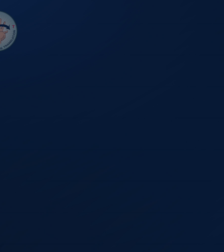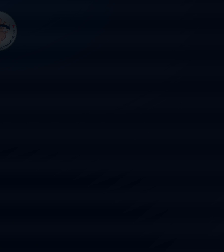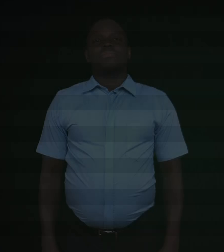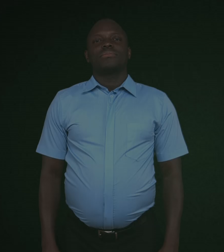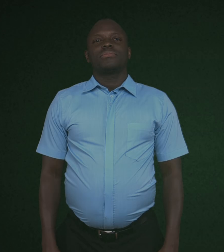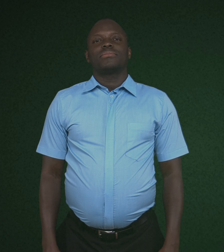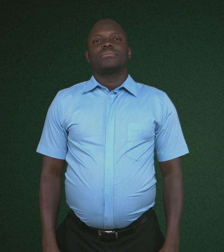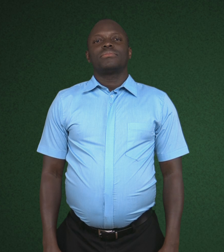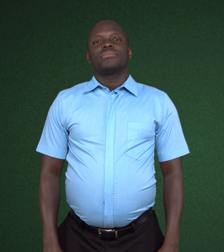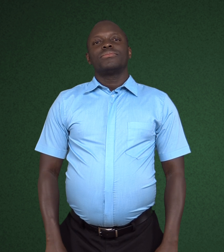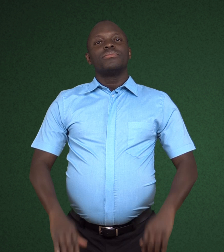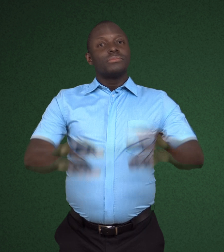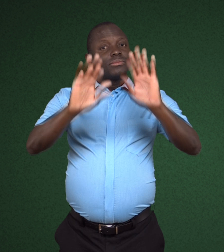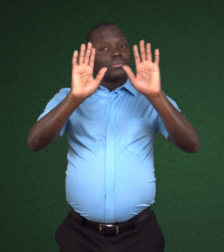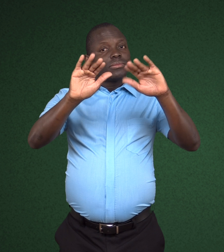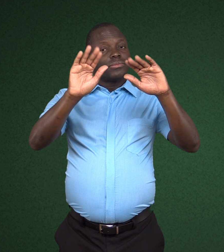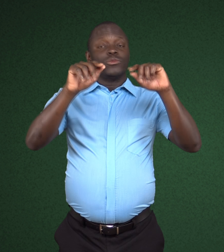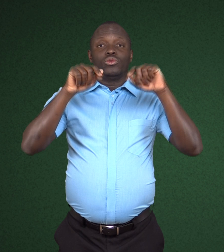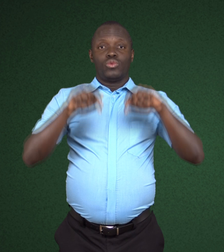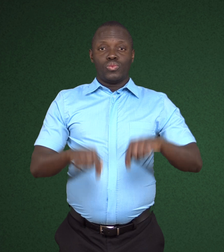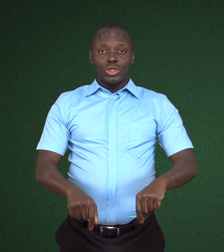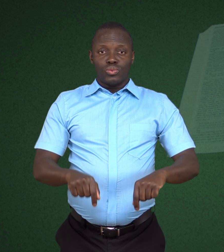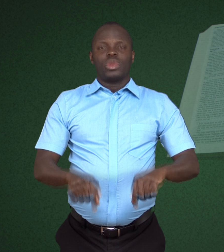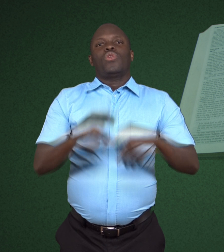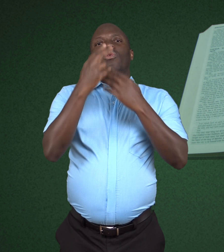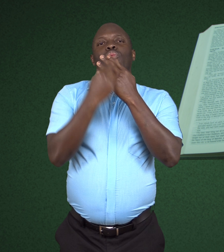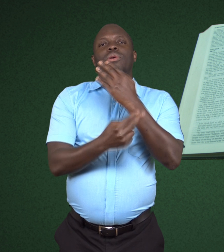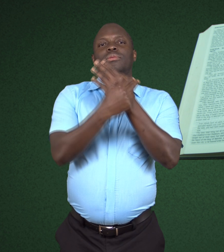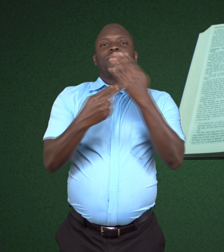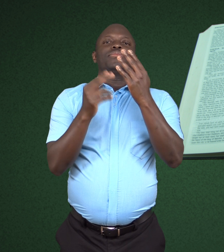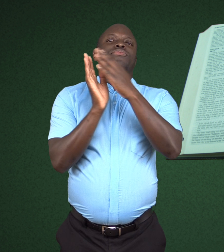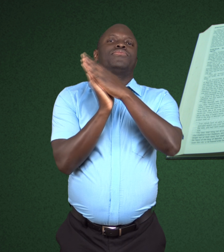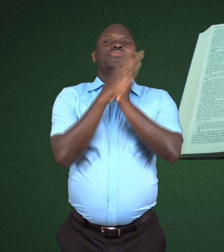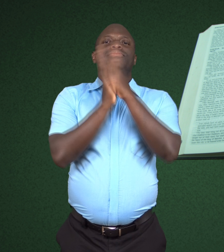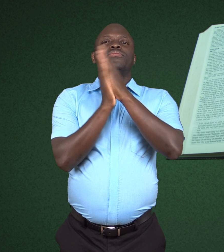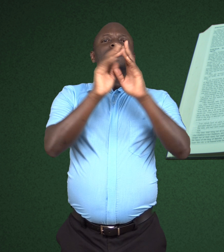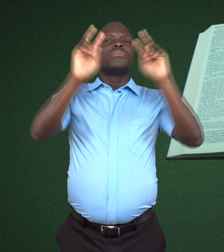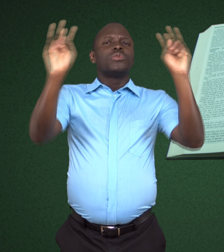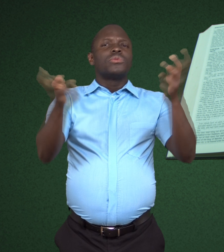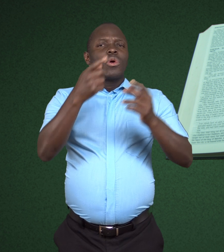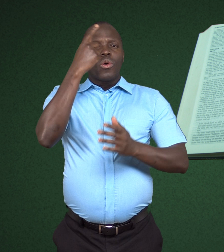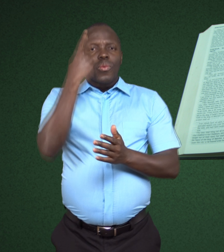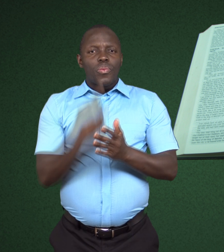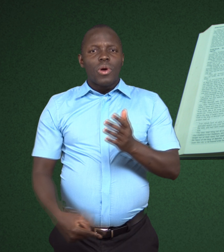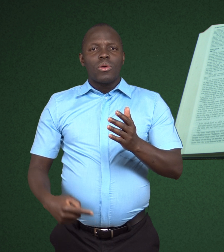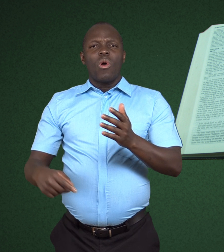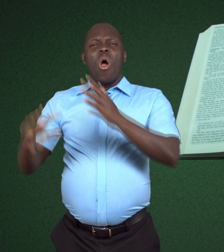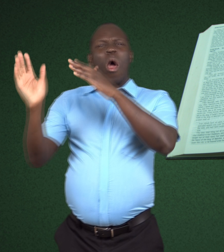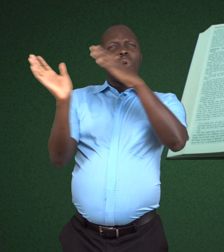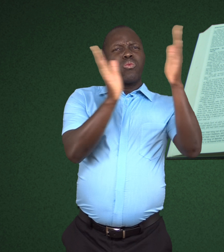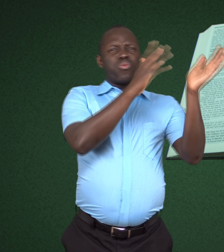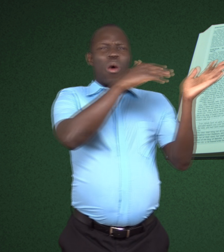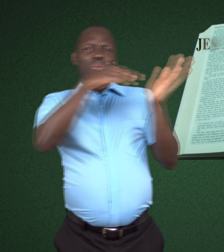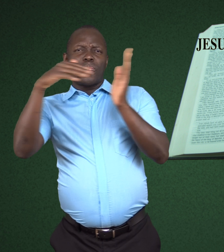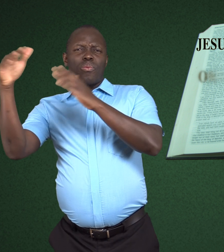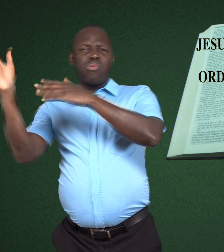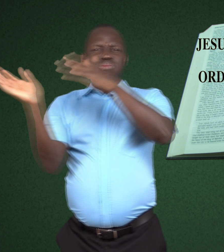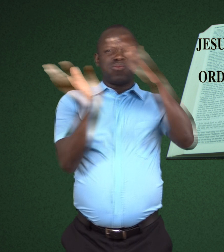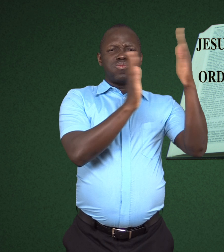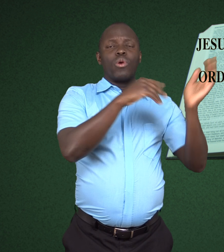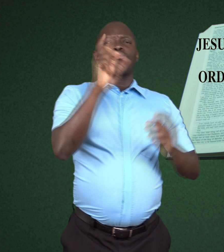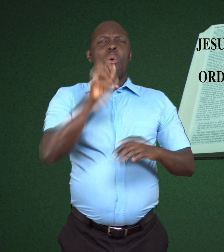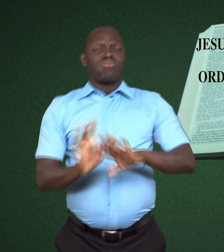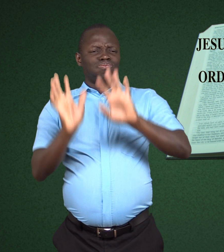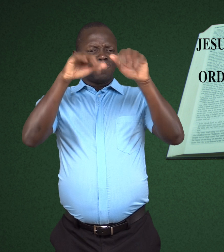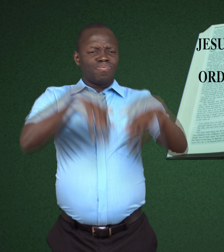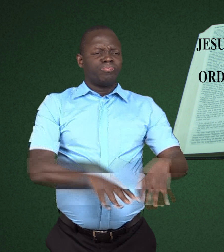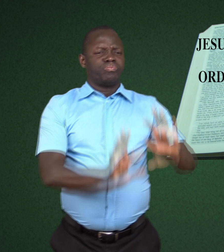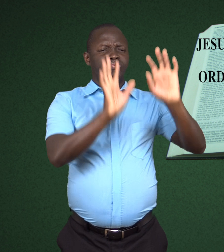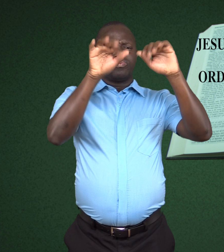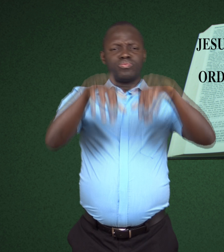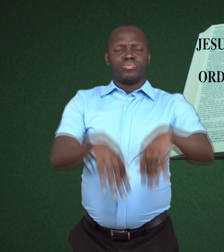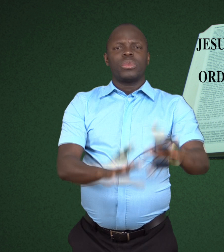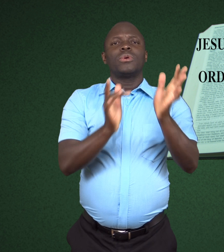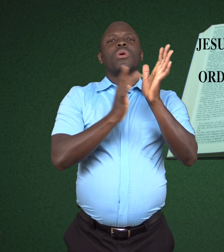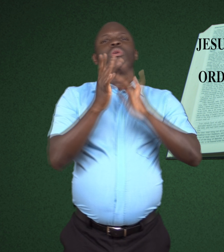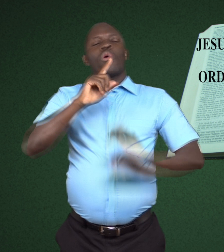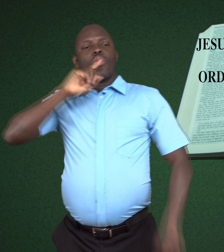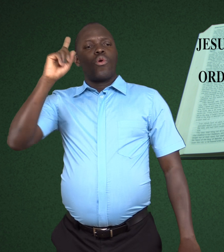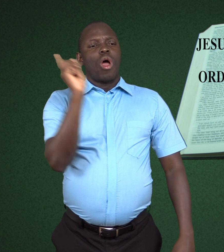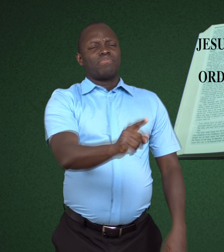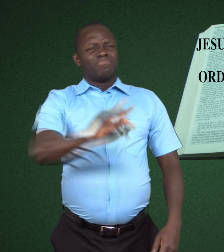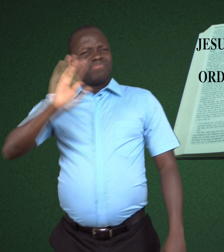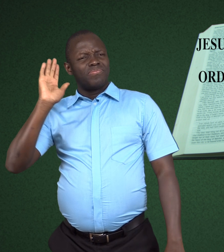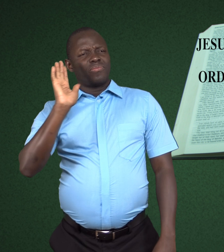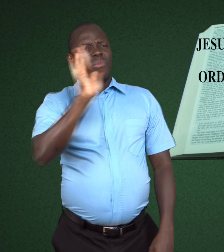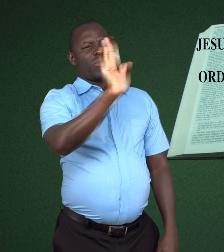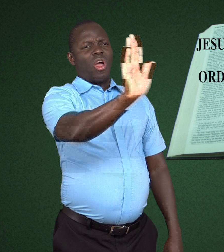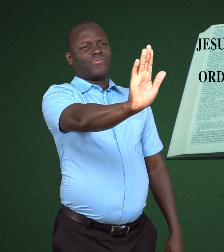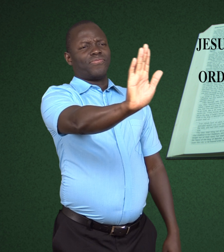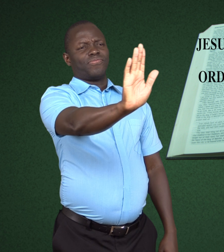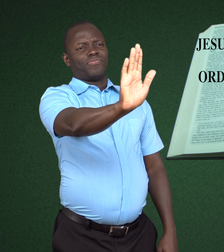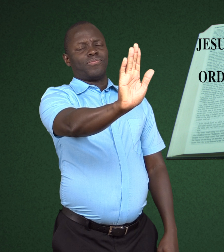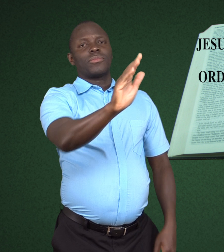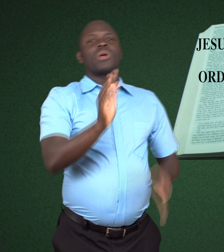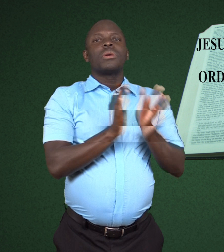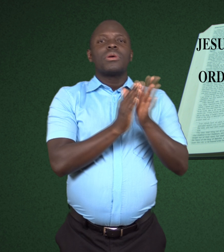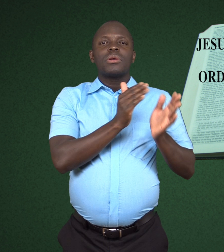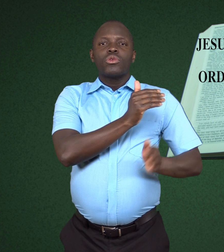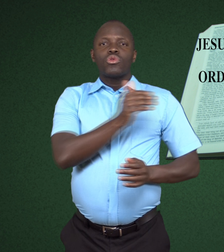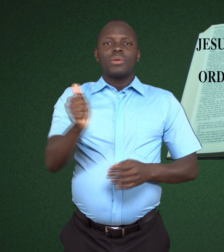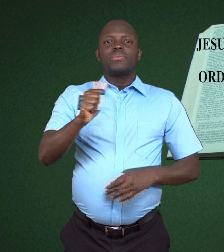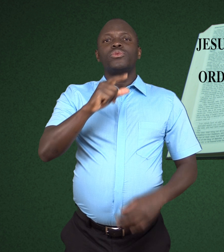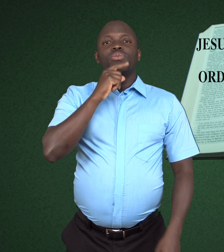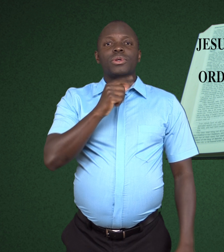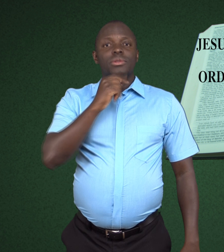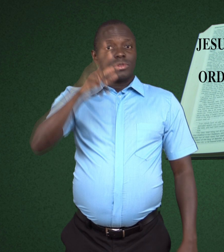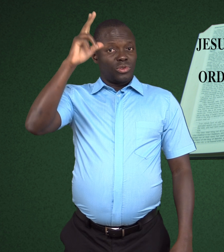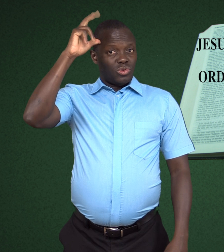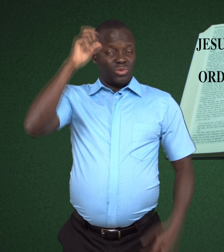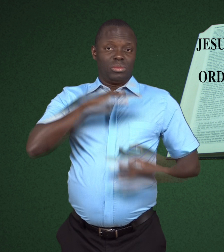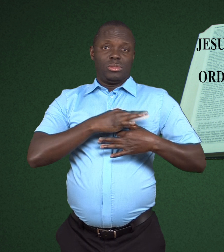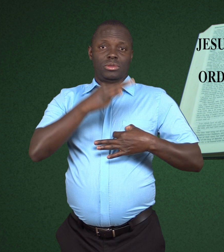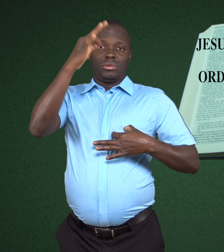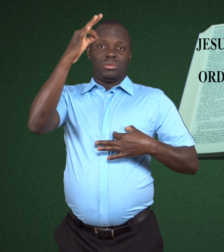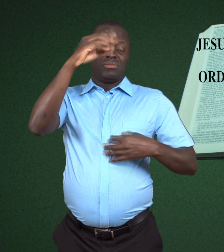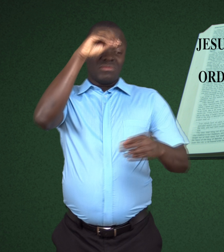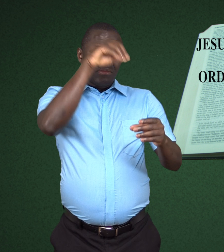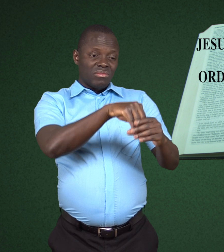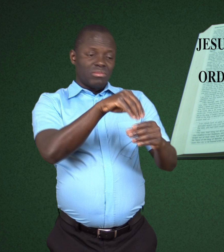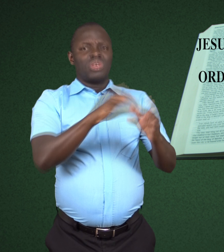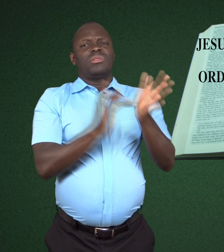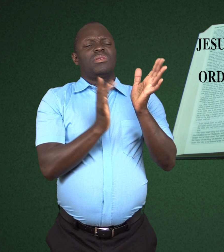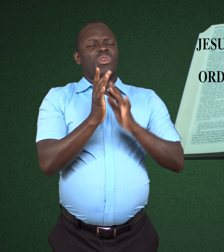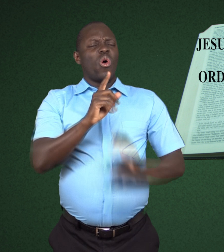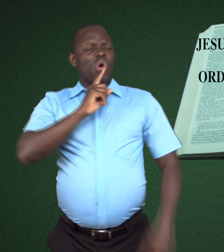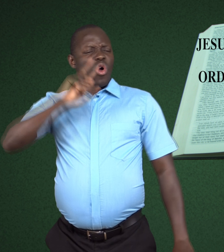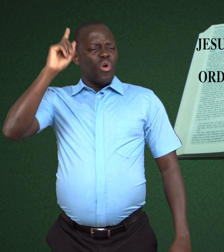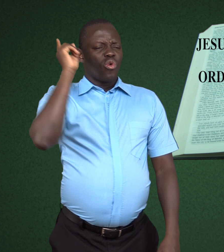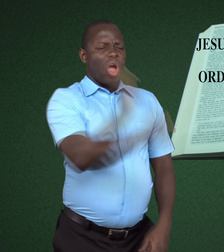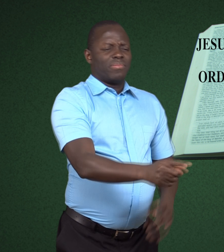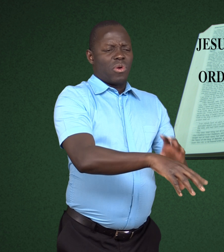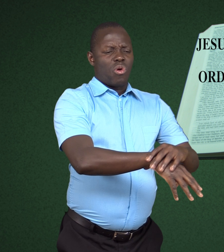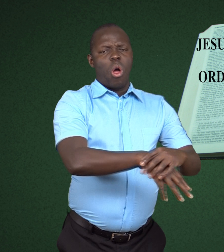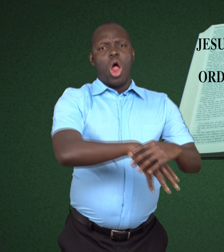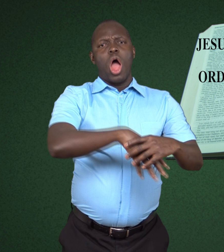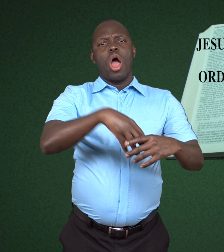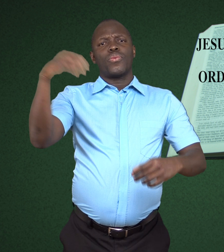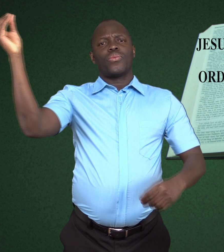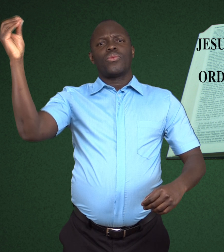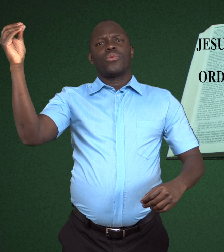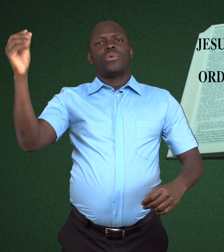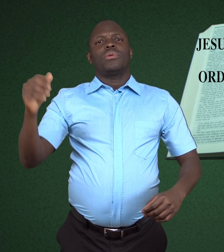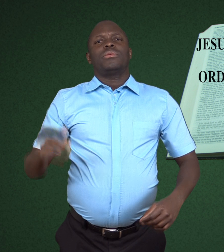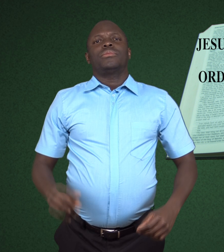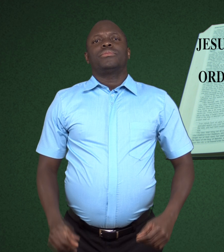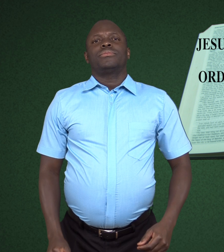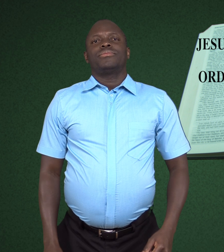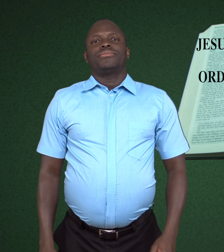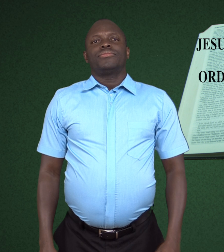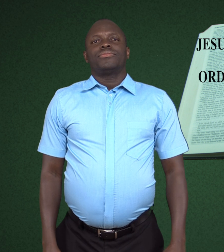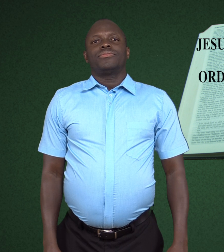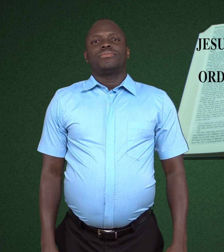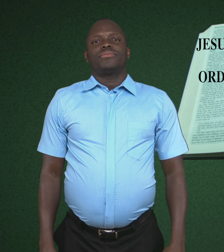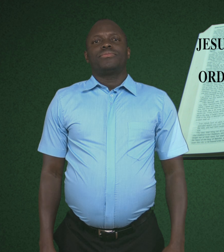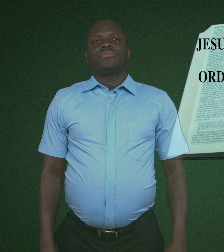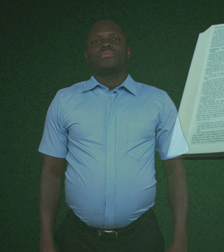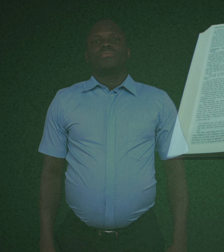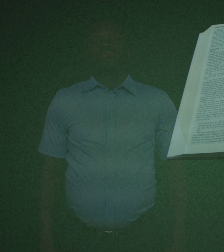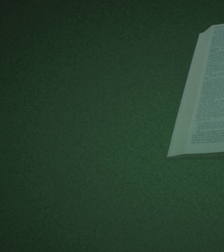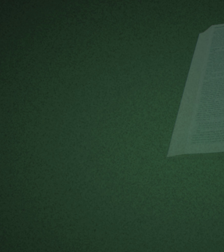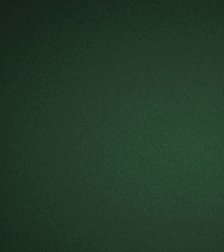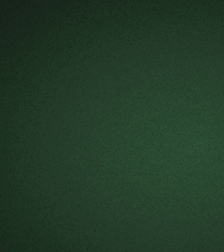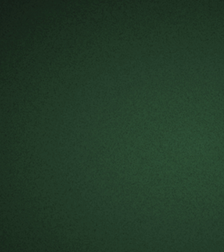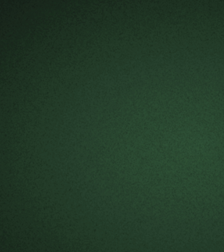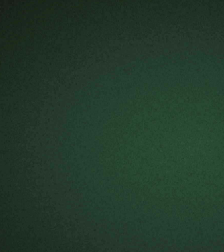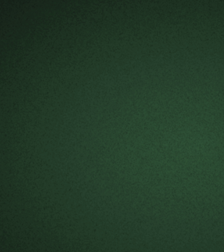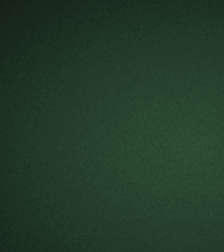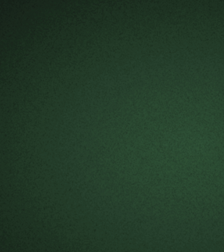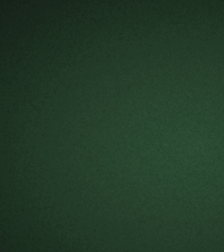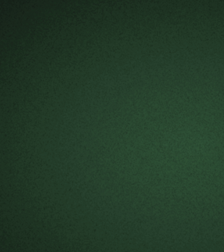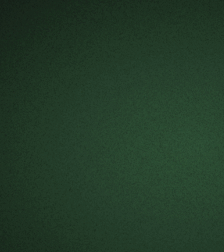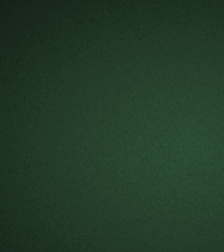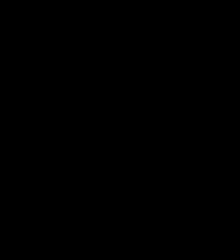Jesus calms the storm and orders evil Spirit out